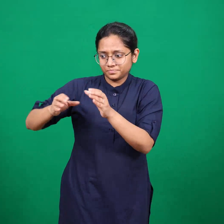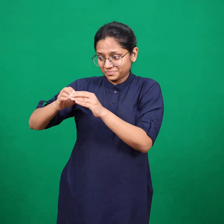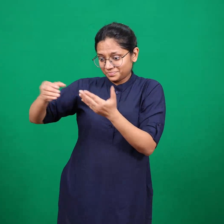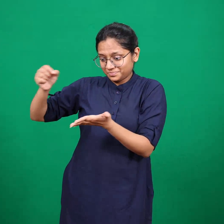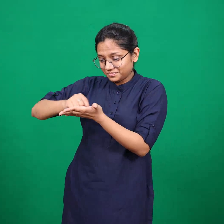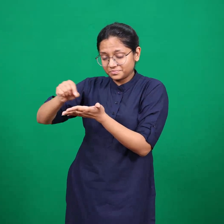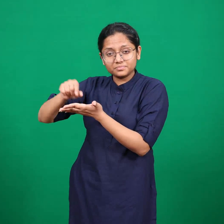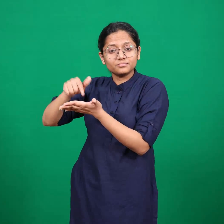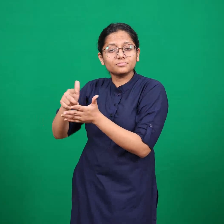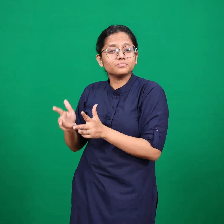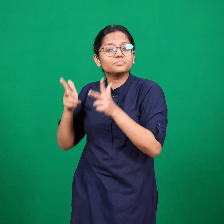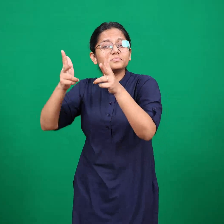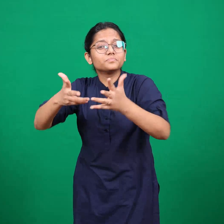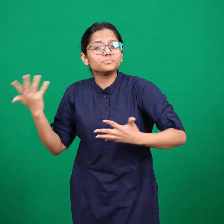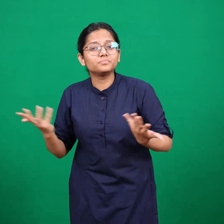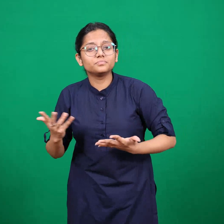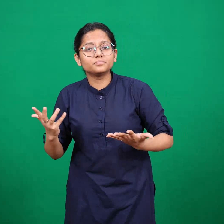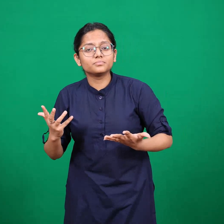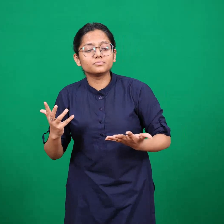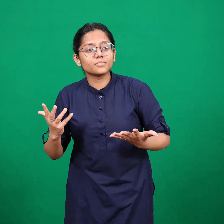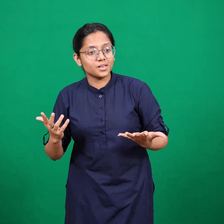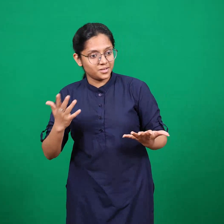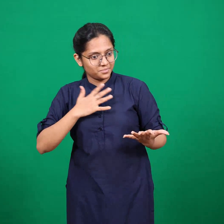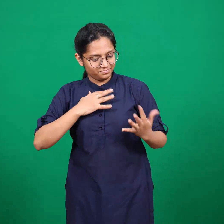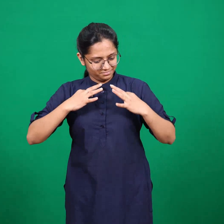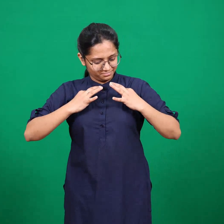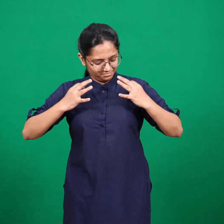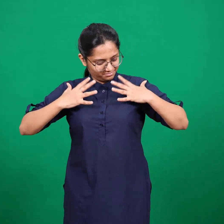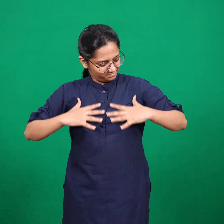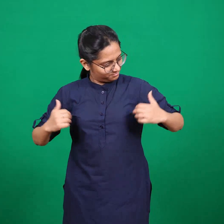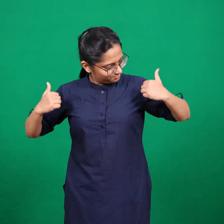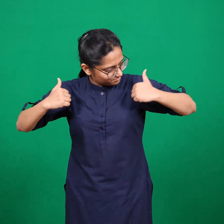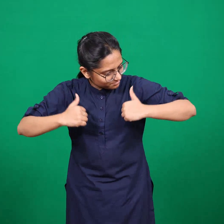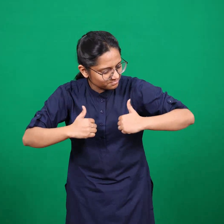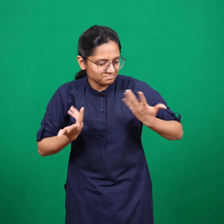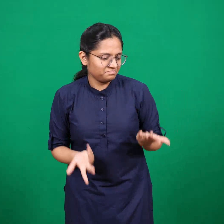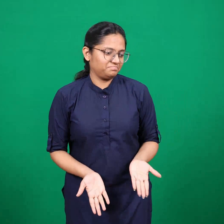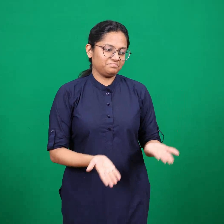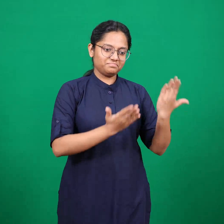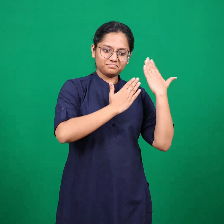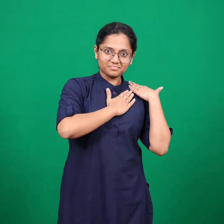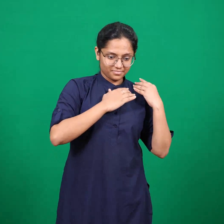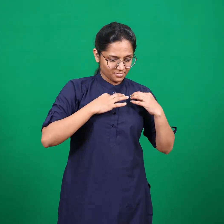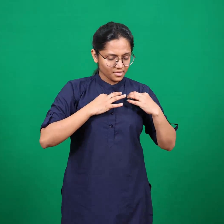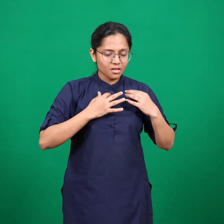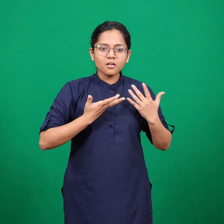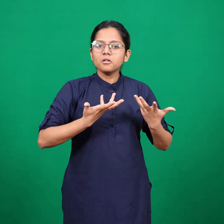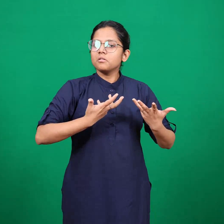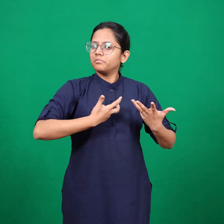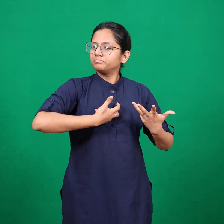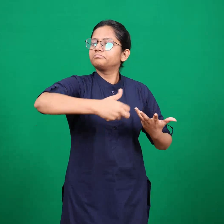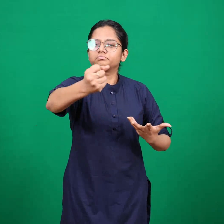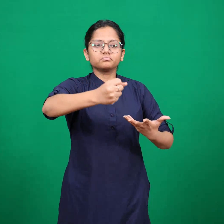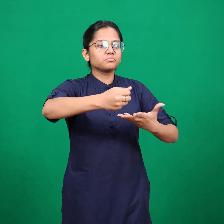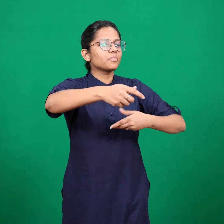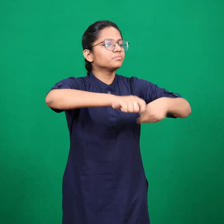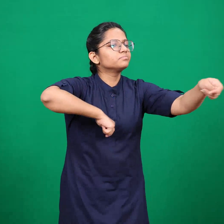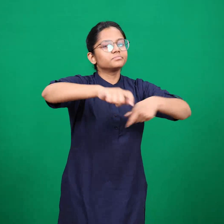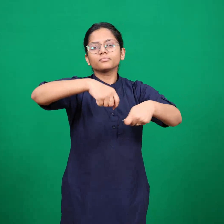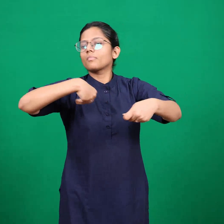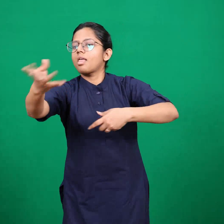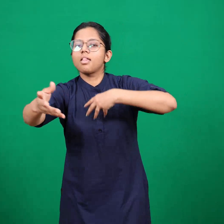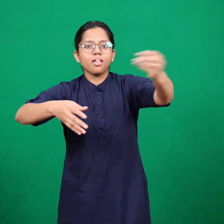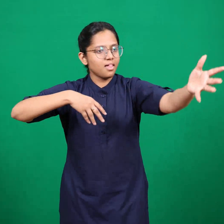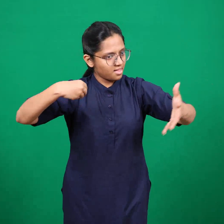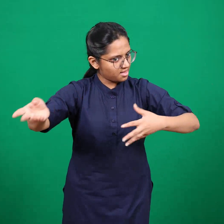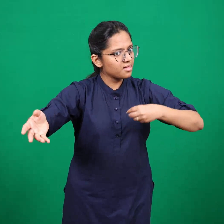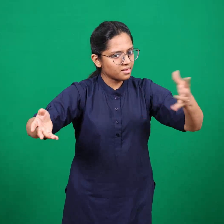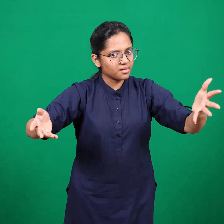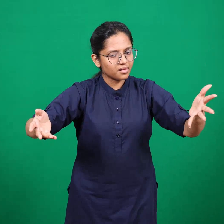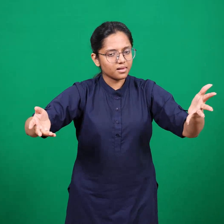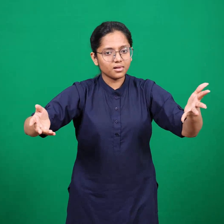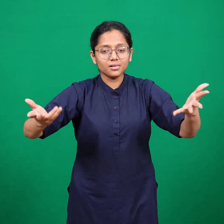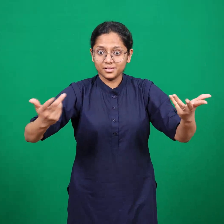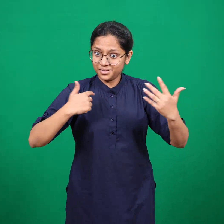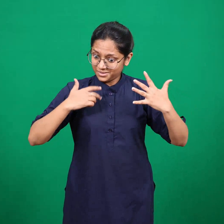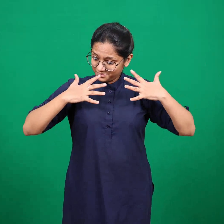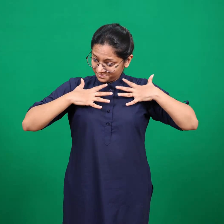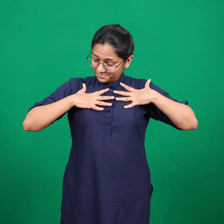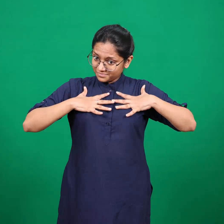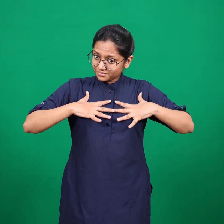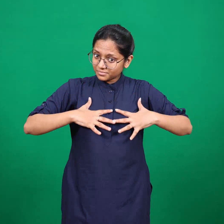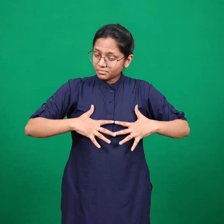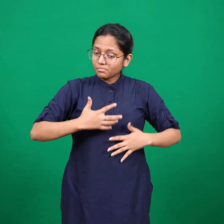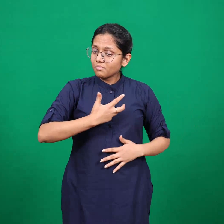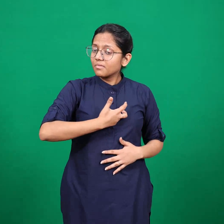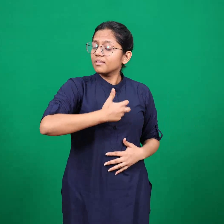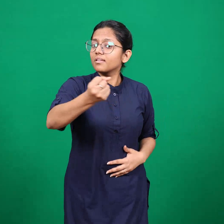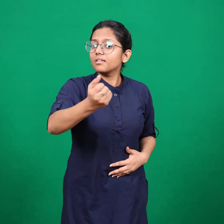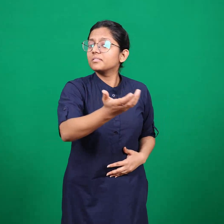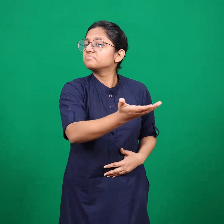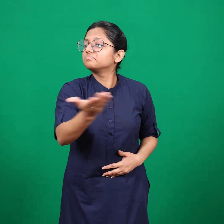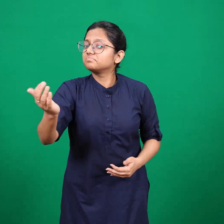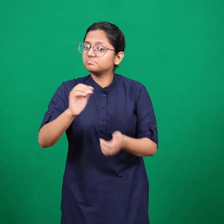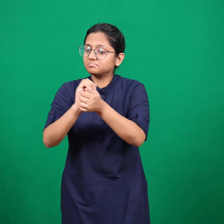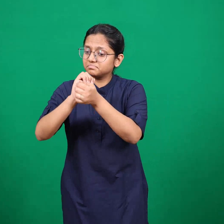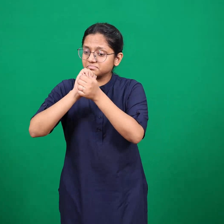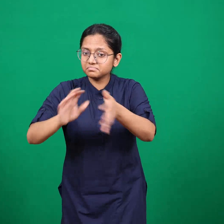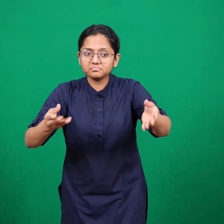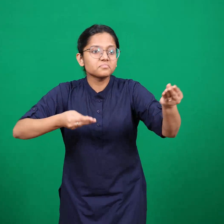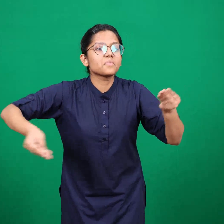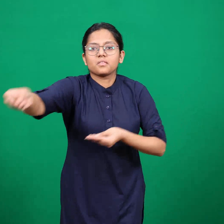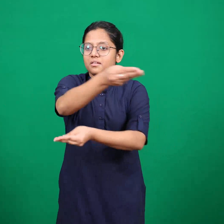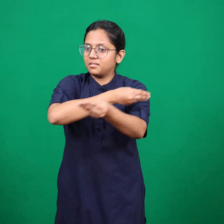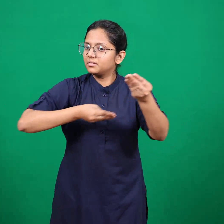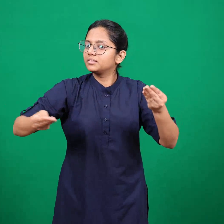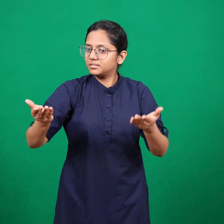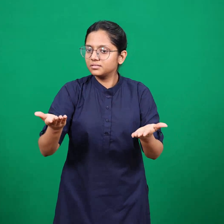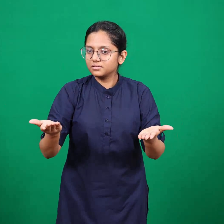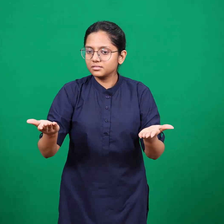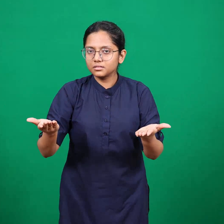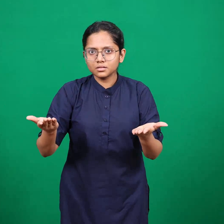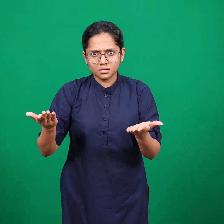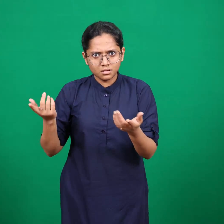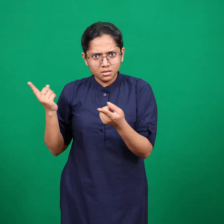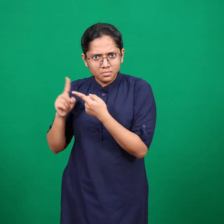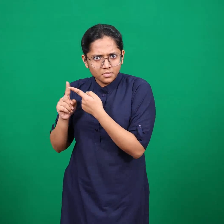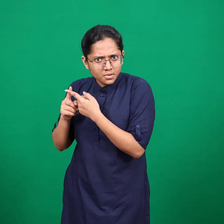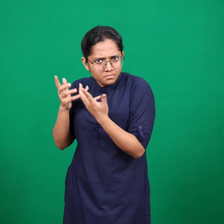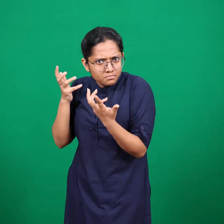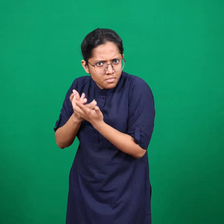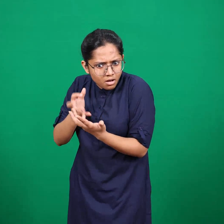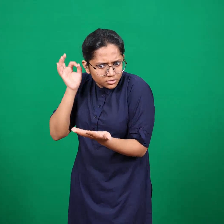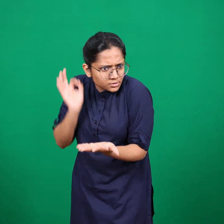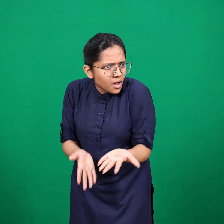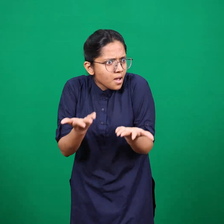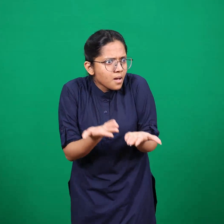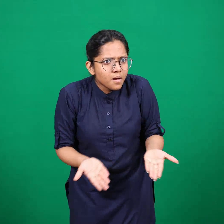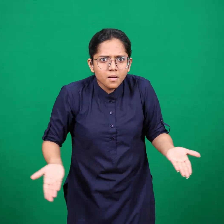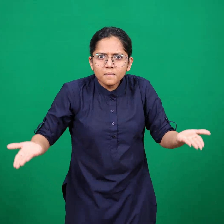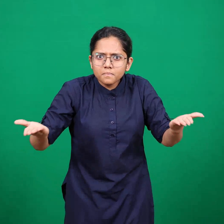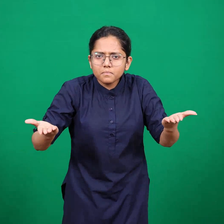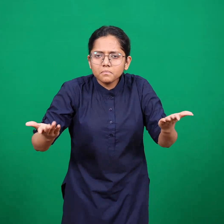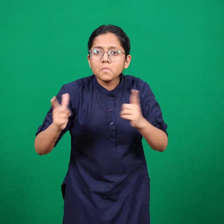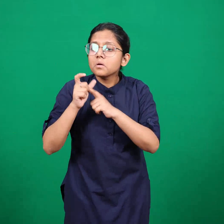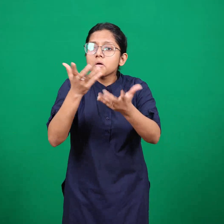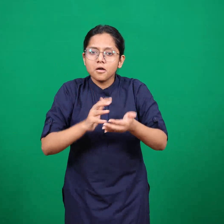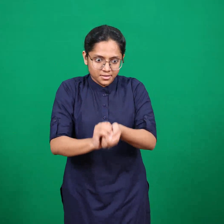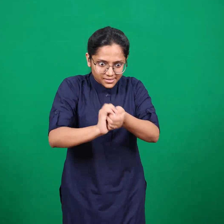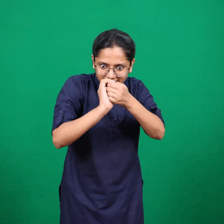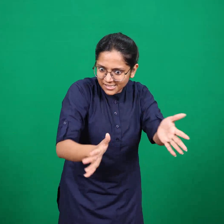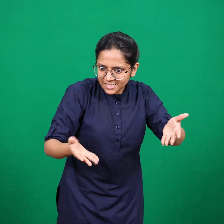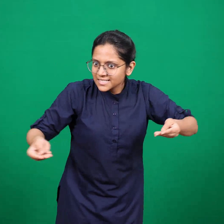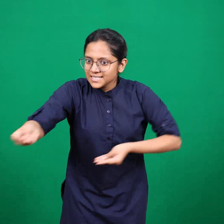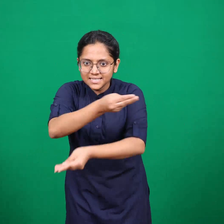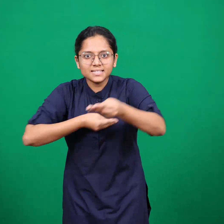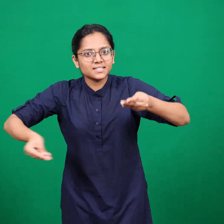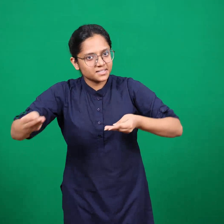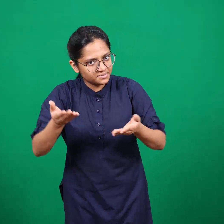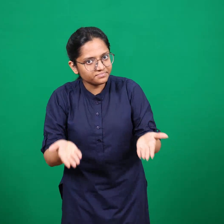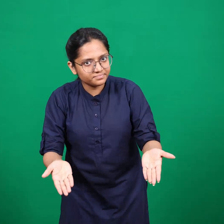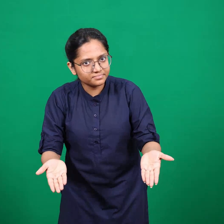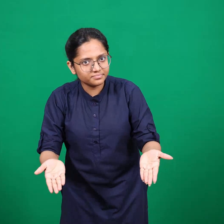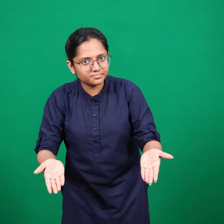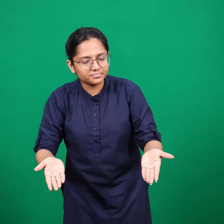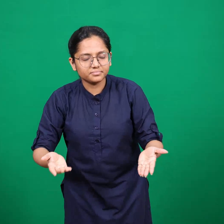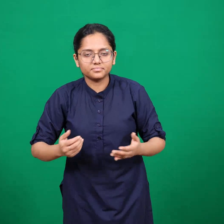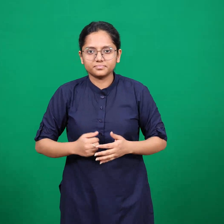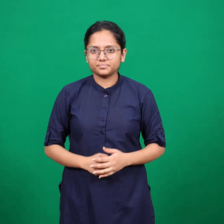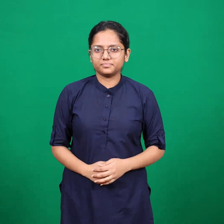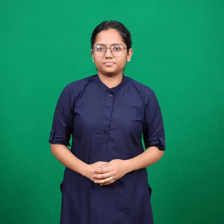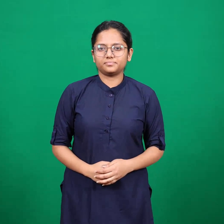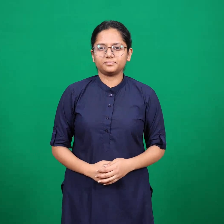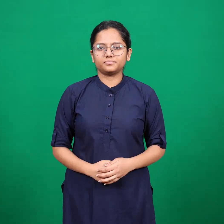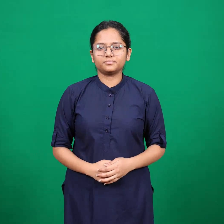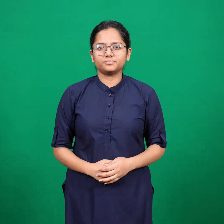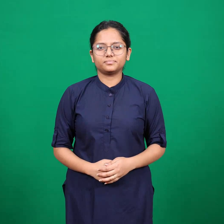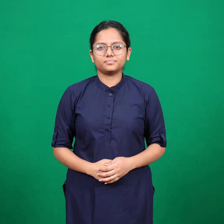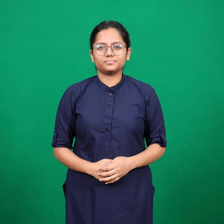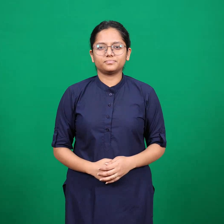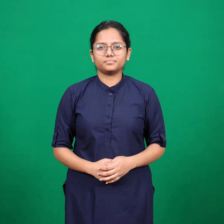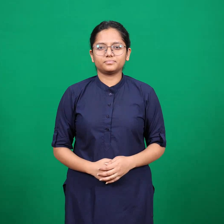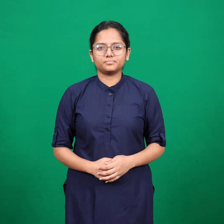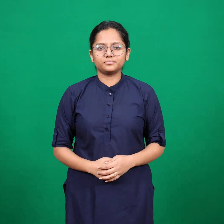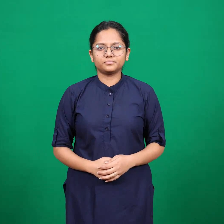This was to fulfill the Scripture: "They divided My garments among them, and cast lots for My clothing." So that is what the soldiers did.